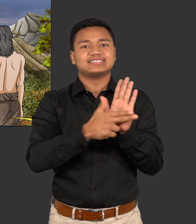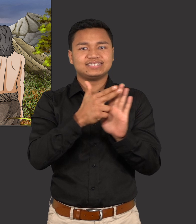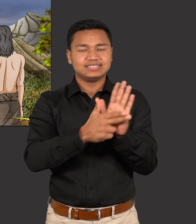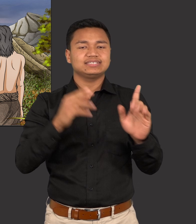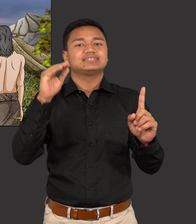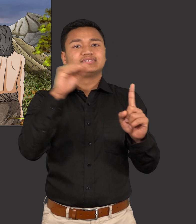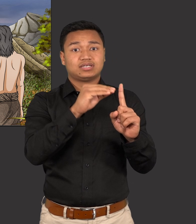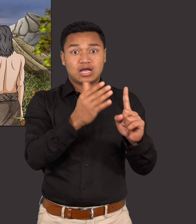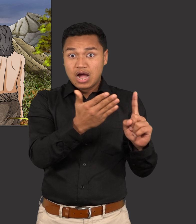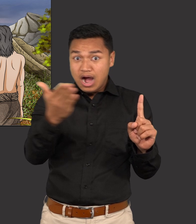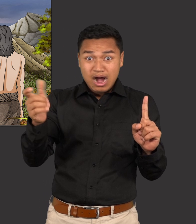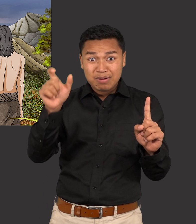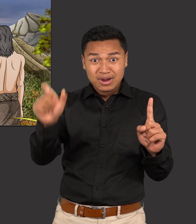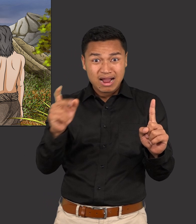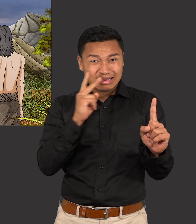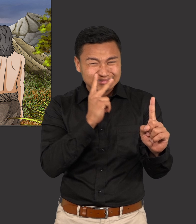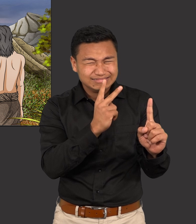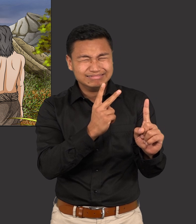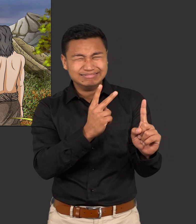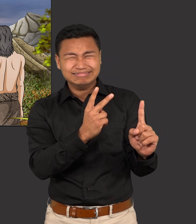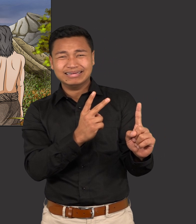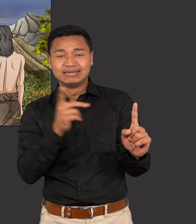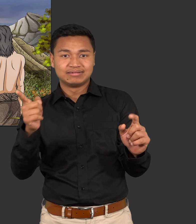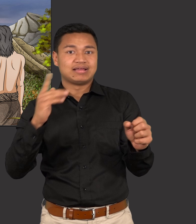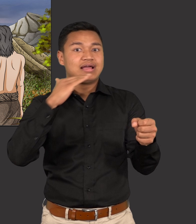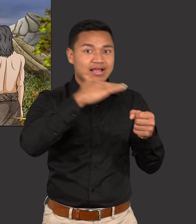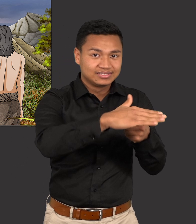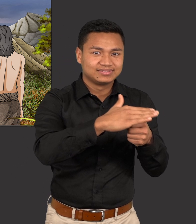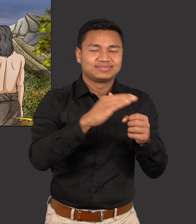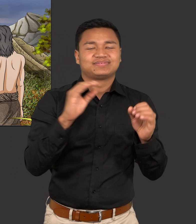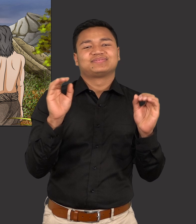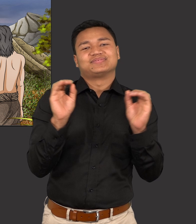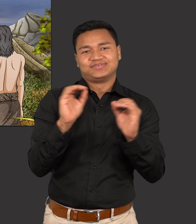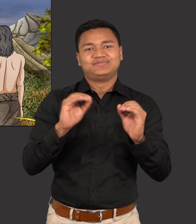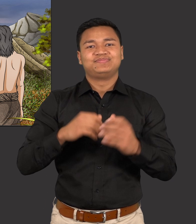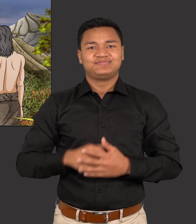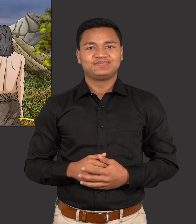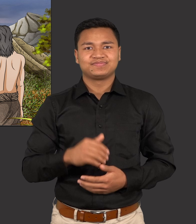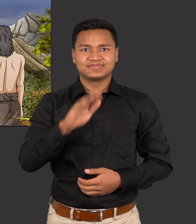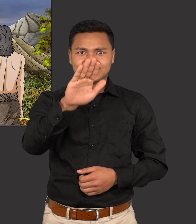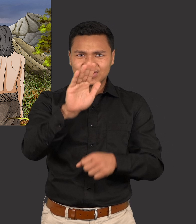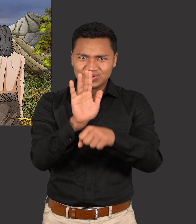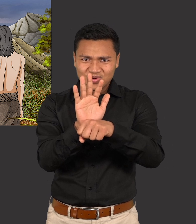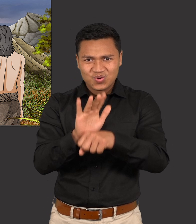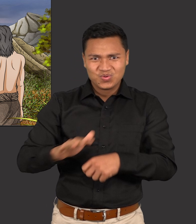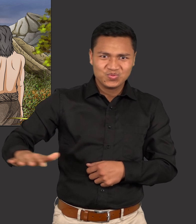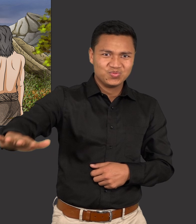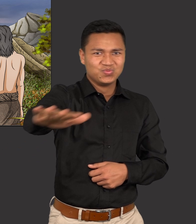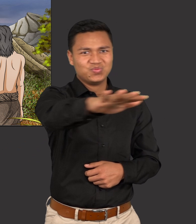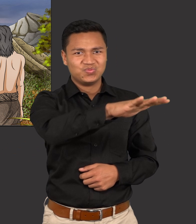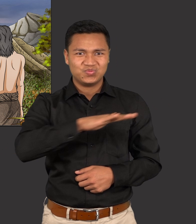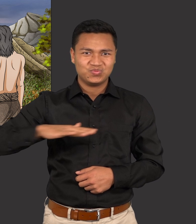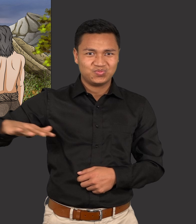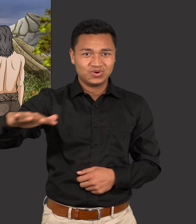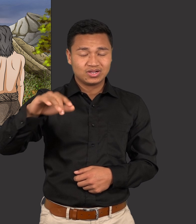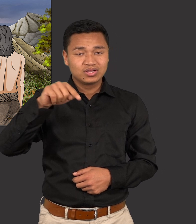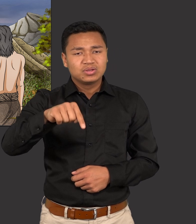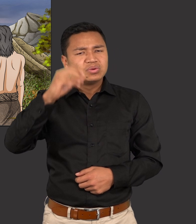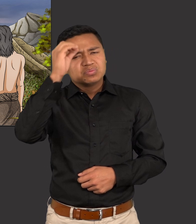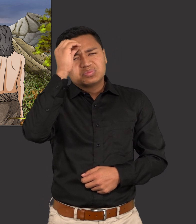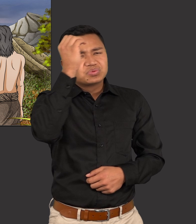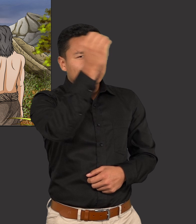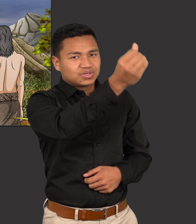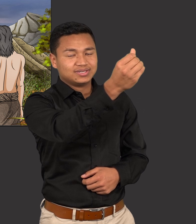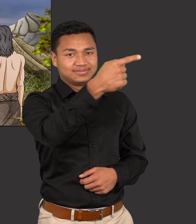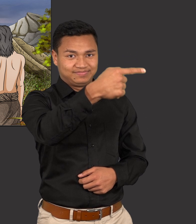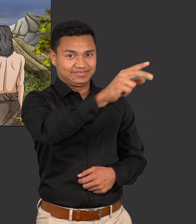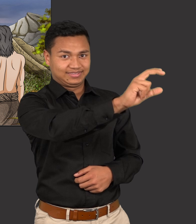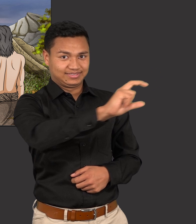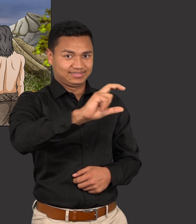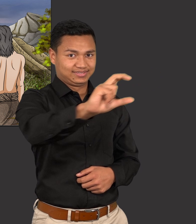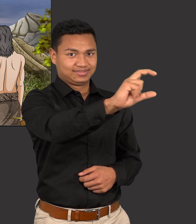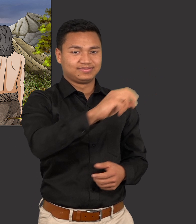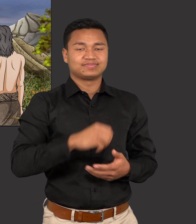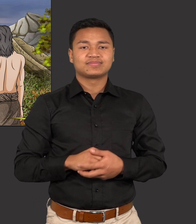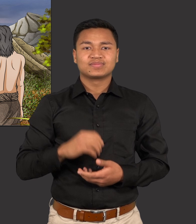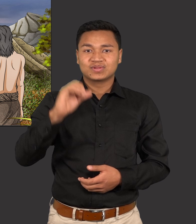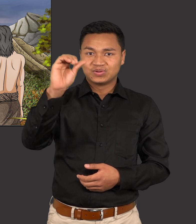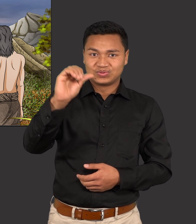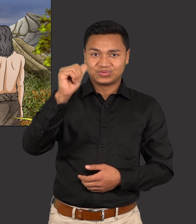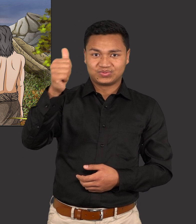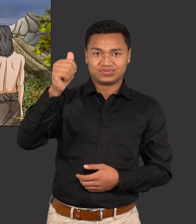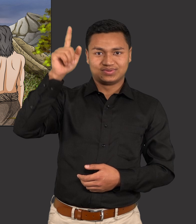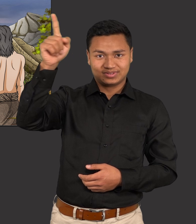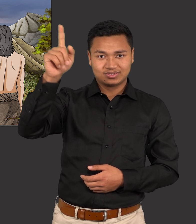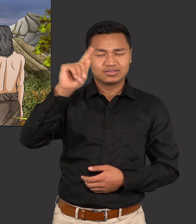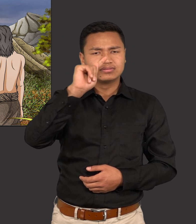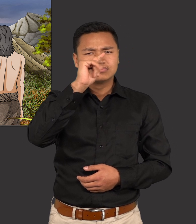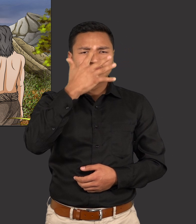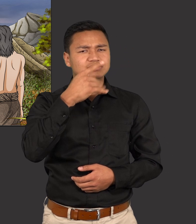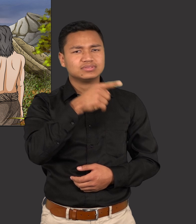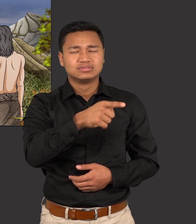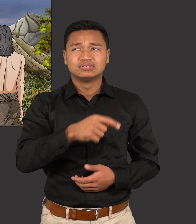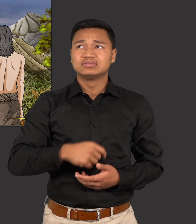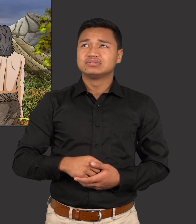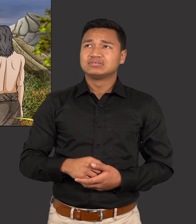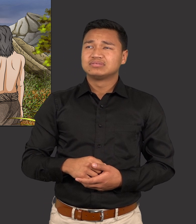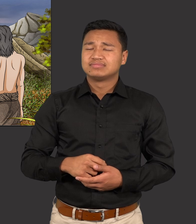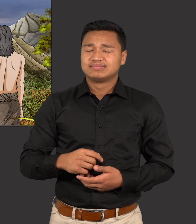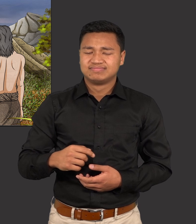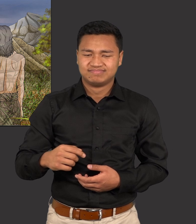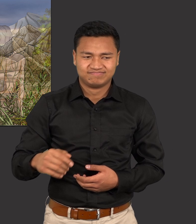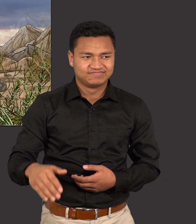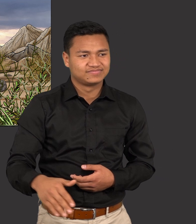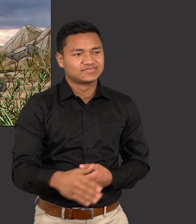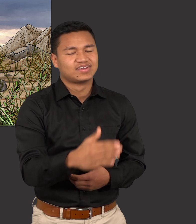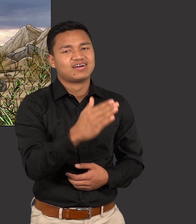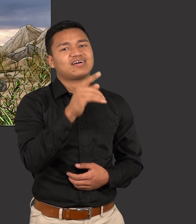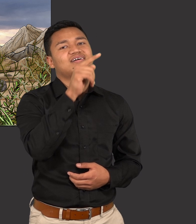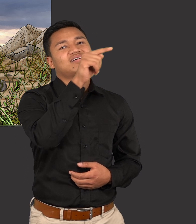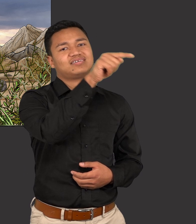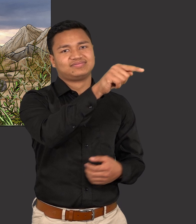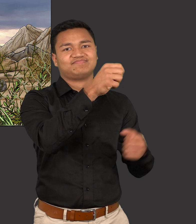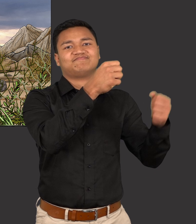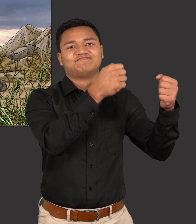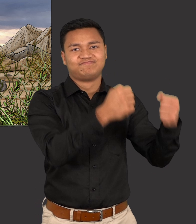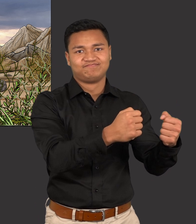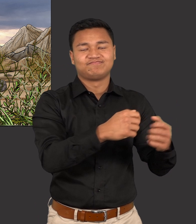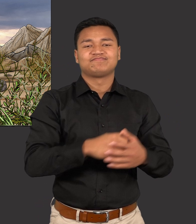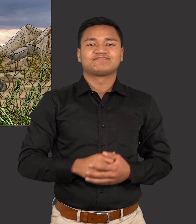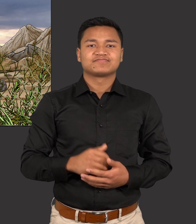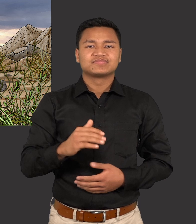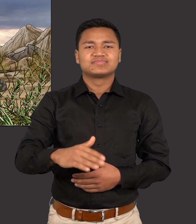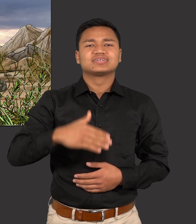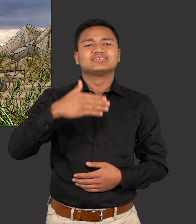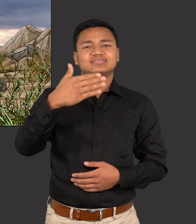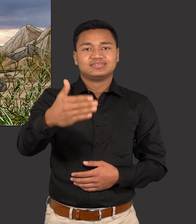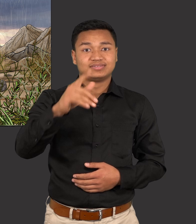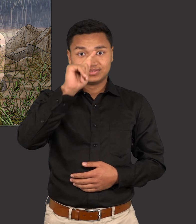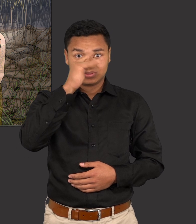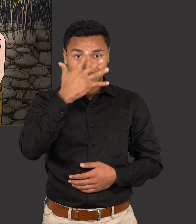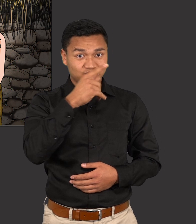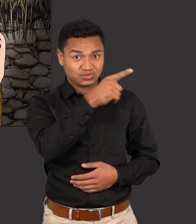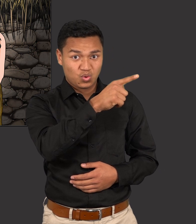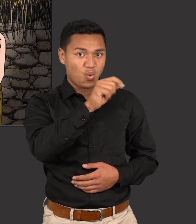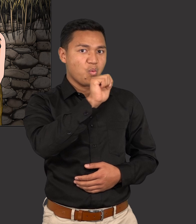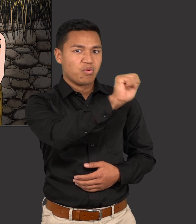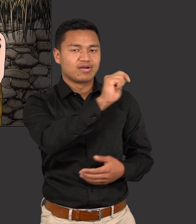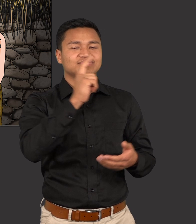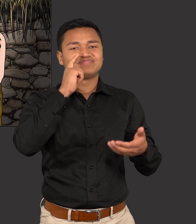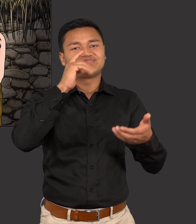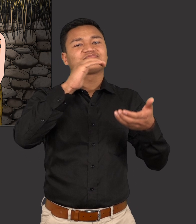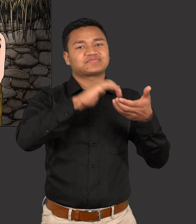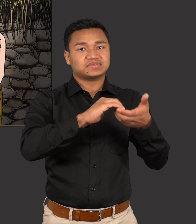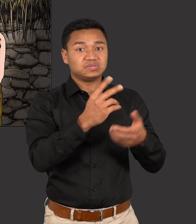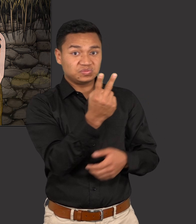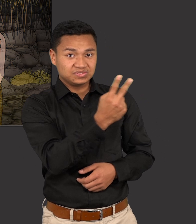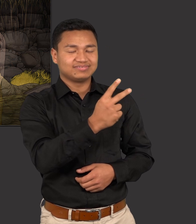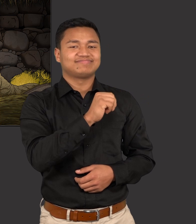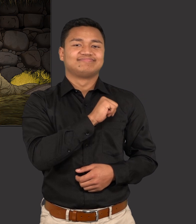And the LORD placed a mark on Cain, so that no one who found him would kill him. So Cain went out from the presence of the LORD and settled in the land of Nod, east of Eden.